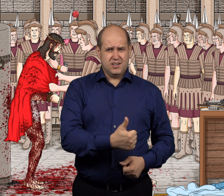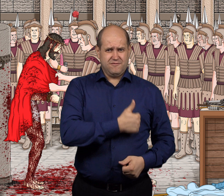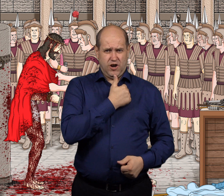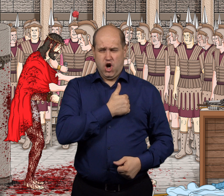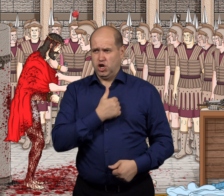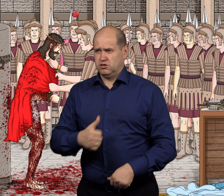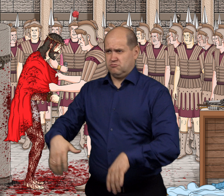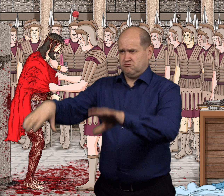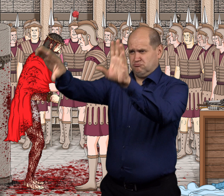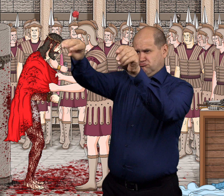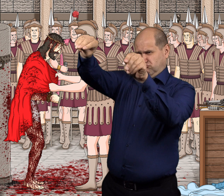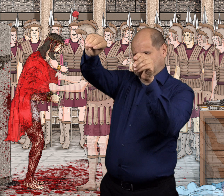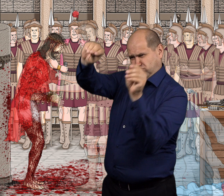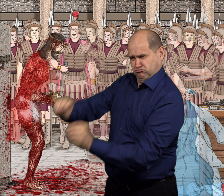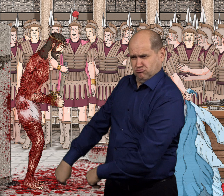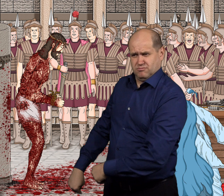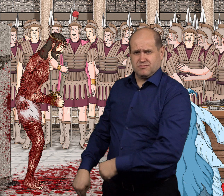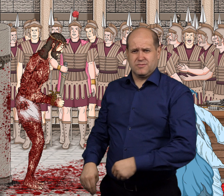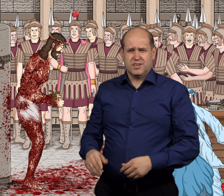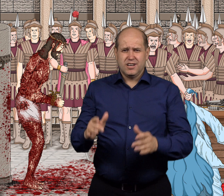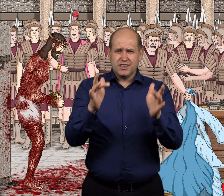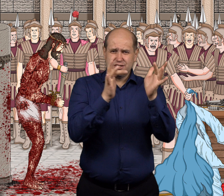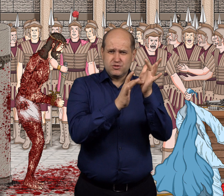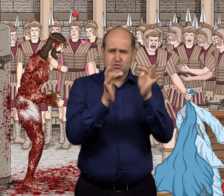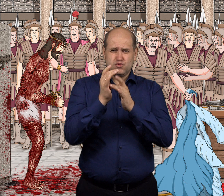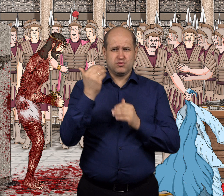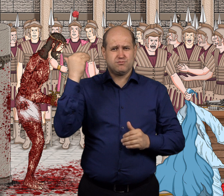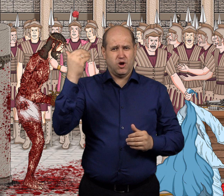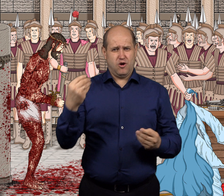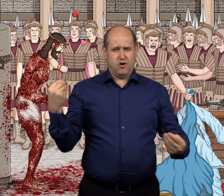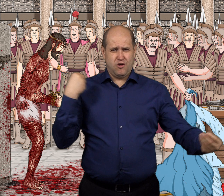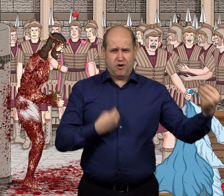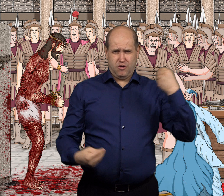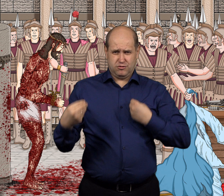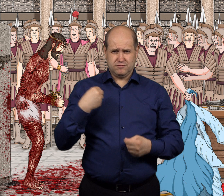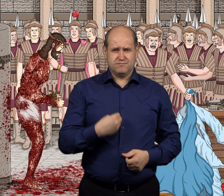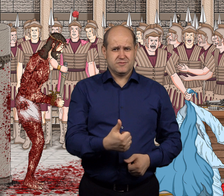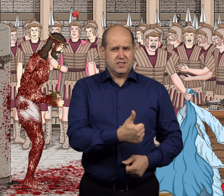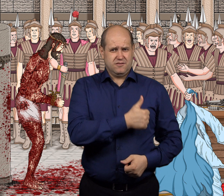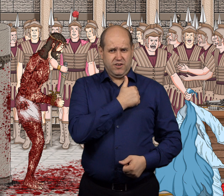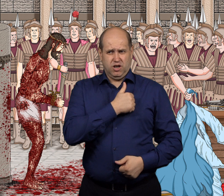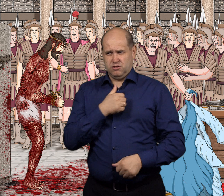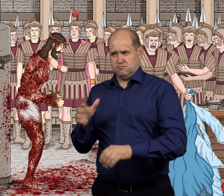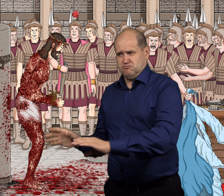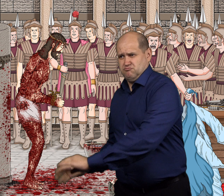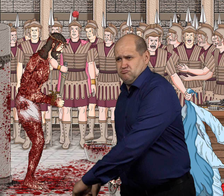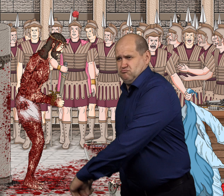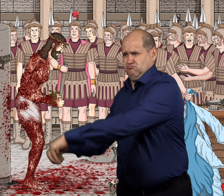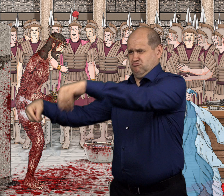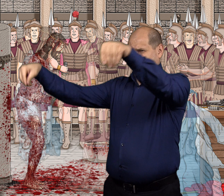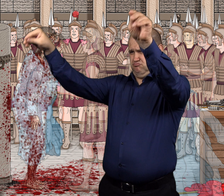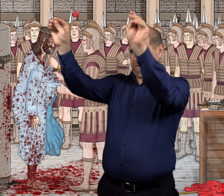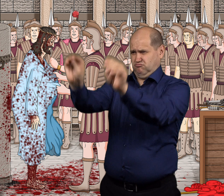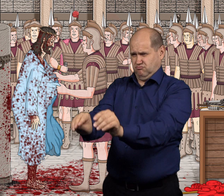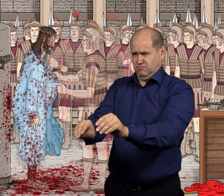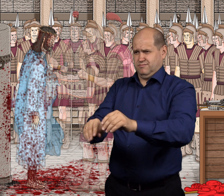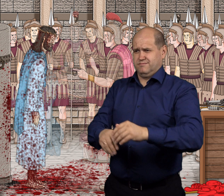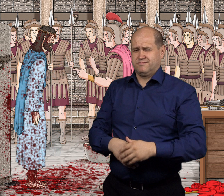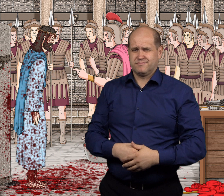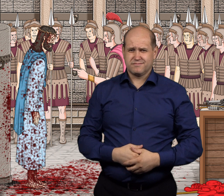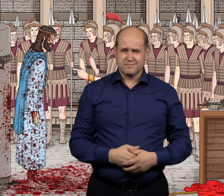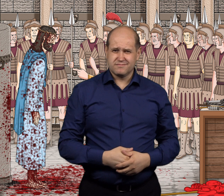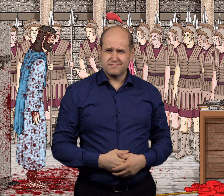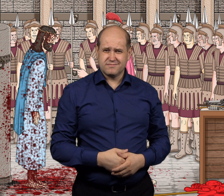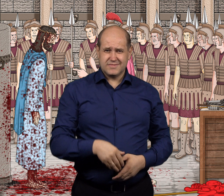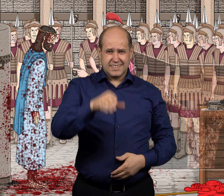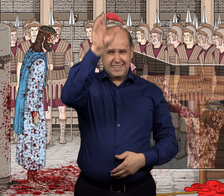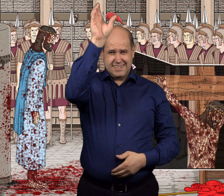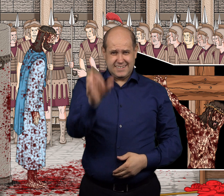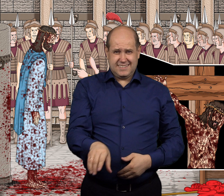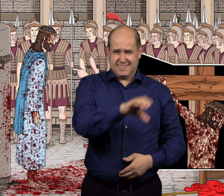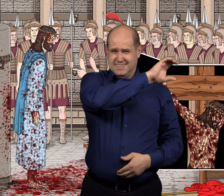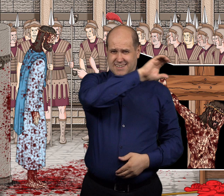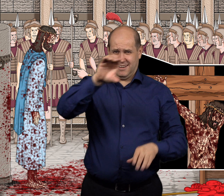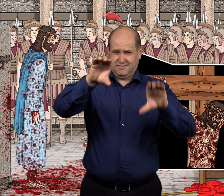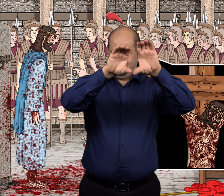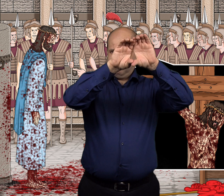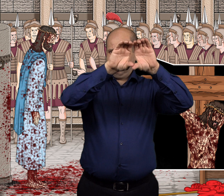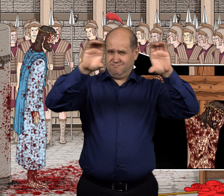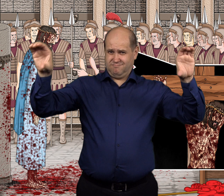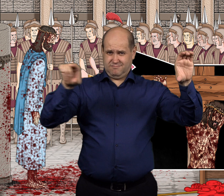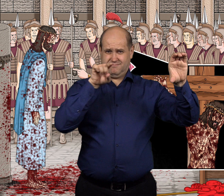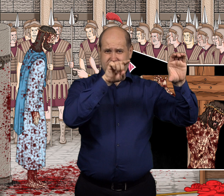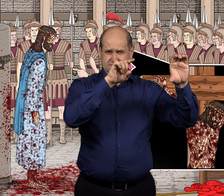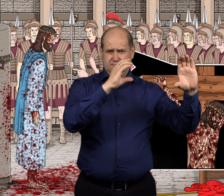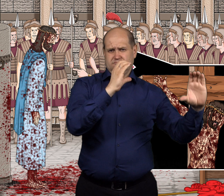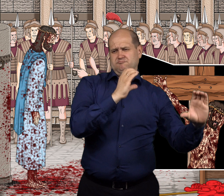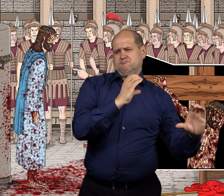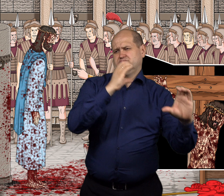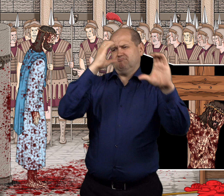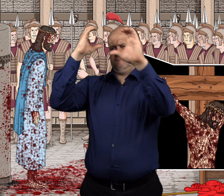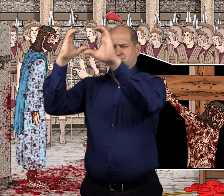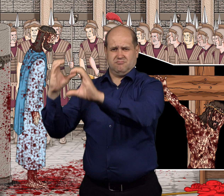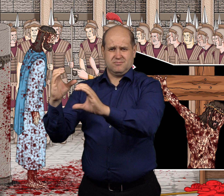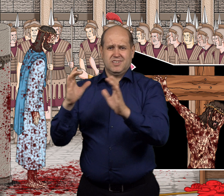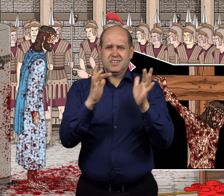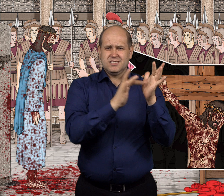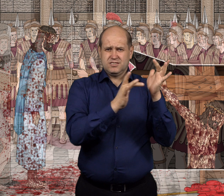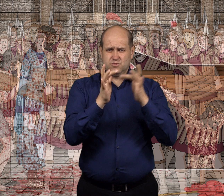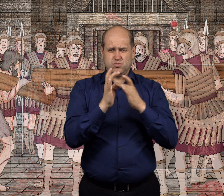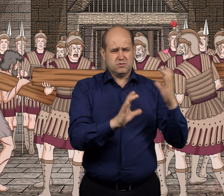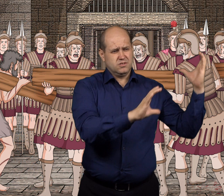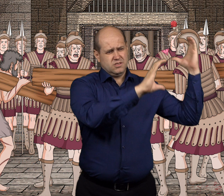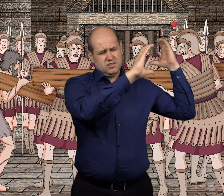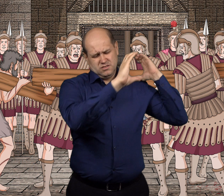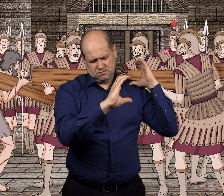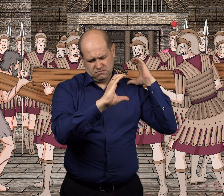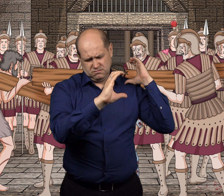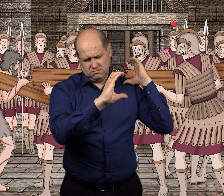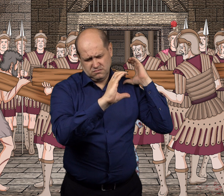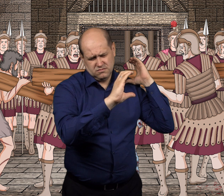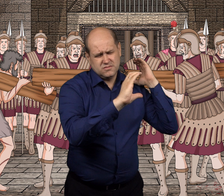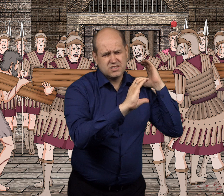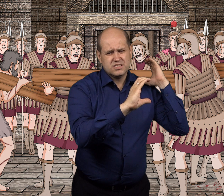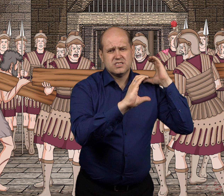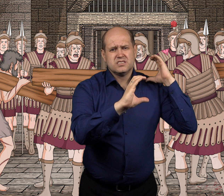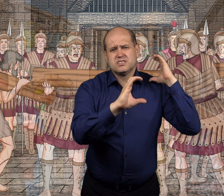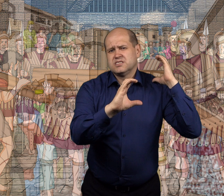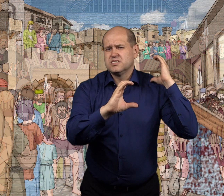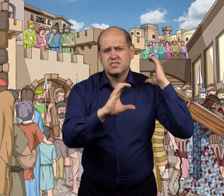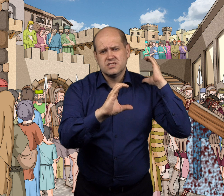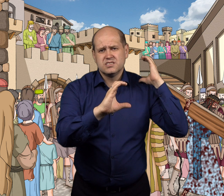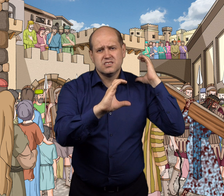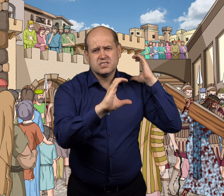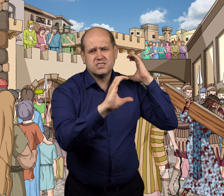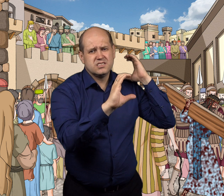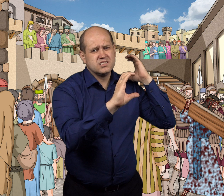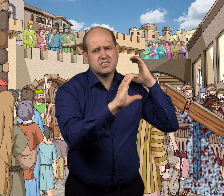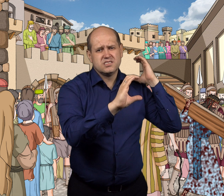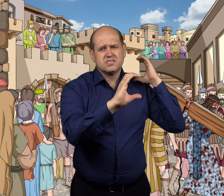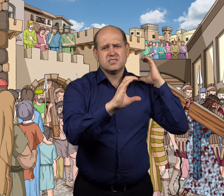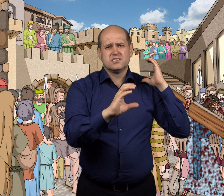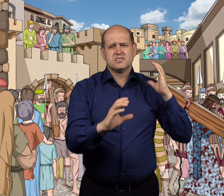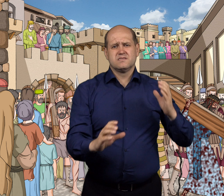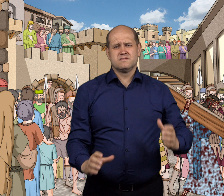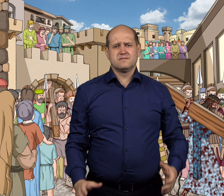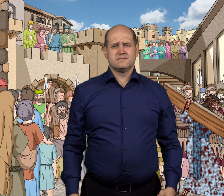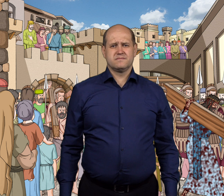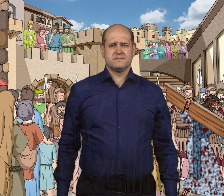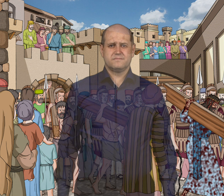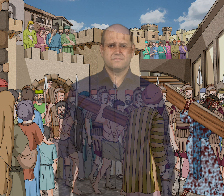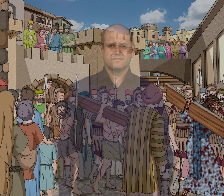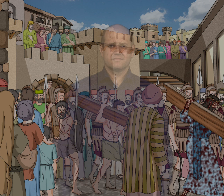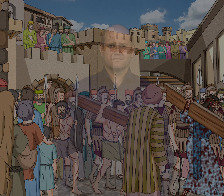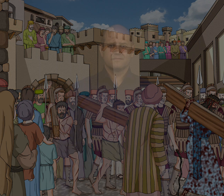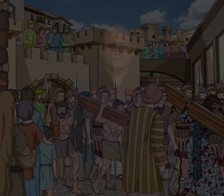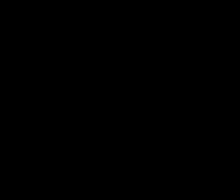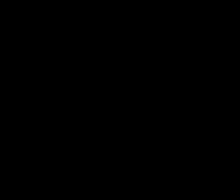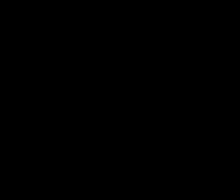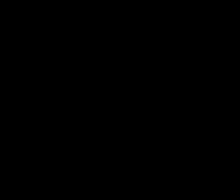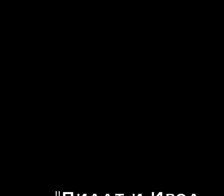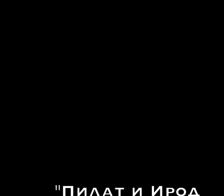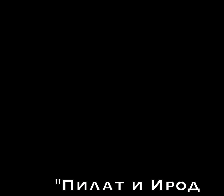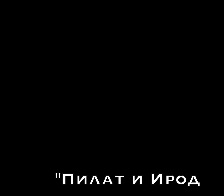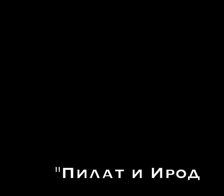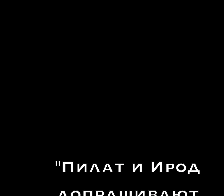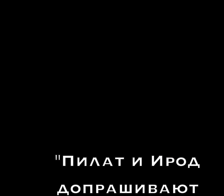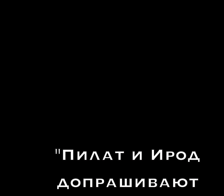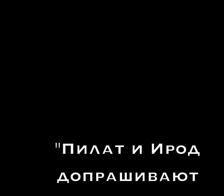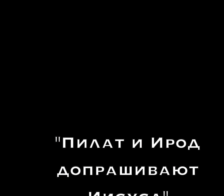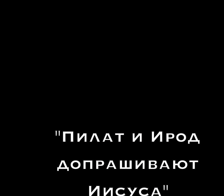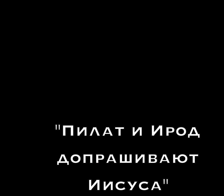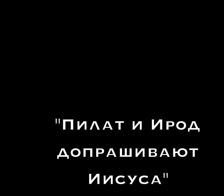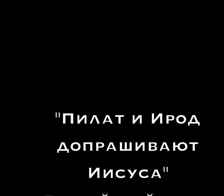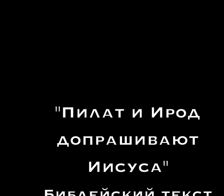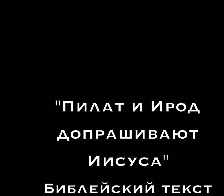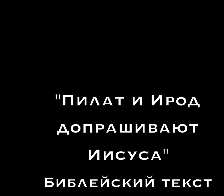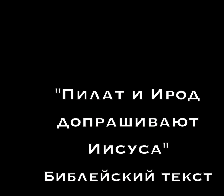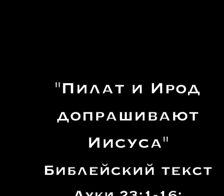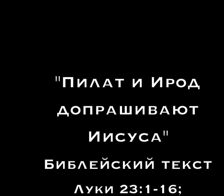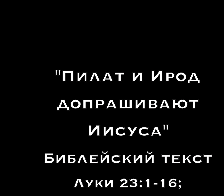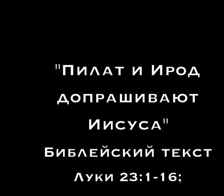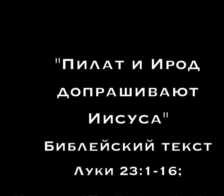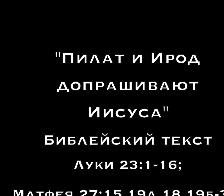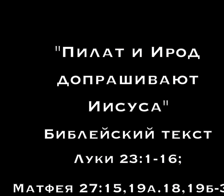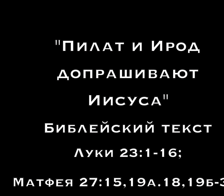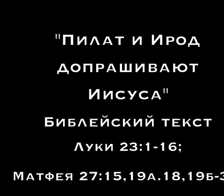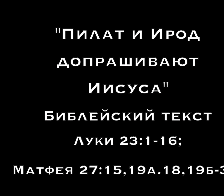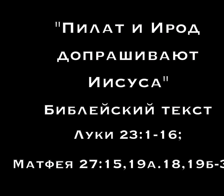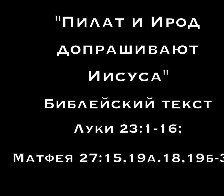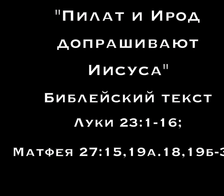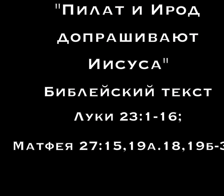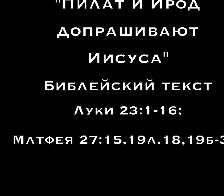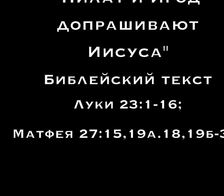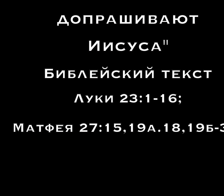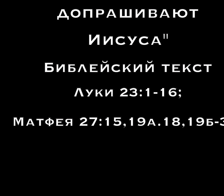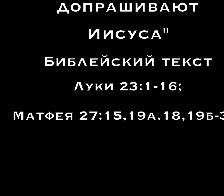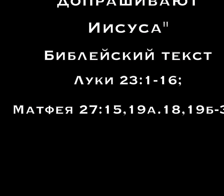After they had mocked Him, they removed the robe and put His own clothes back on Him. Then they led Him away to crucify Him. Then the whole council rose and led Jesus away to Pilate. And they began to accuse Him, saying, “We found this man subverting our nation, forbidding payment of taxes to Caesar, and proclaiming Himself to be Christ, a King.” So Pilate asked Him, “Are You the King of the Jews?” “You have said so,” Jesus replied. Then Pilate said to the chief priests and the crowds, “I find no basis for a charge against this man.” But they kept insisting, “He stirs up the people all over Judea with His teaching. He began in Galilee and has come all the way here.” When Pilate heard this, he asked if the man was a Galilean. And learning that Jesus was under Herod’s jurisdiction, he sent Him to Herod, who himself was in Jerusalem at that time. When Herod saw Jesus, he was greatly pleased. He had wanted to see Him for a long time, because he had heard about Him and was hoping to see Him perform a miracle. Herod questioned Jesus at great length, but He gave no answer. Meanwhile, the chief priests and scribes stood there, vehemently accusing Him. And even Herod and his soldiers ridiculed and mocked Him. Dressing Him in a fine robe, they sent Him back to Pilate. That day Herod and Pilate became friends; before this time they had been enemies. Then Pilate called together the chief priests, the rulers, and the people, and said to them, “You brought me this man as one who was inciting the people to rebellion. I have examined Him here in your presence and found Him not guilty of your charges against Him. Neither has Herod, for he sent Him back to us. As you can see, He has done nothing deserving of death. Therefore I will punish Him and release Him.”